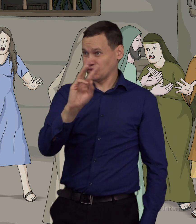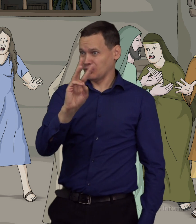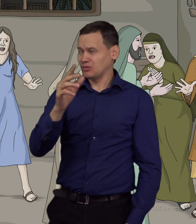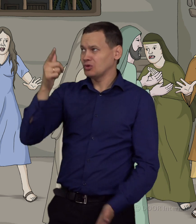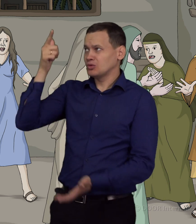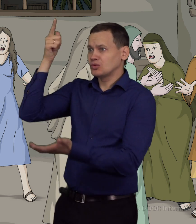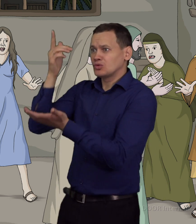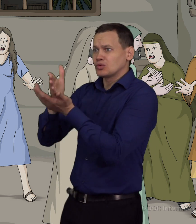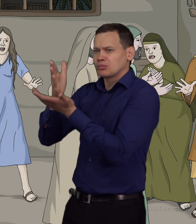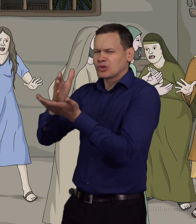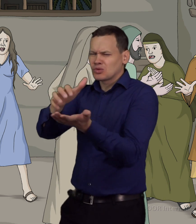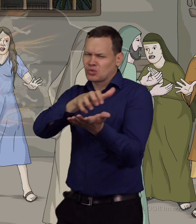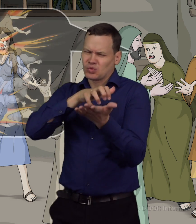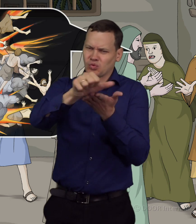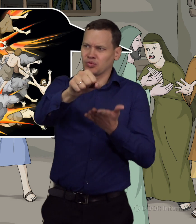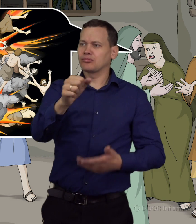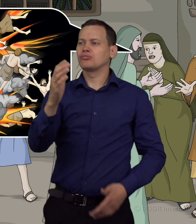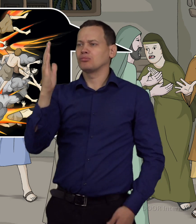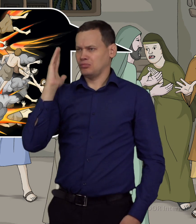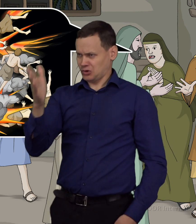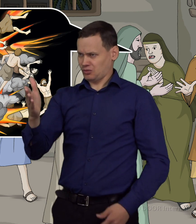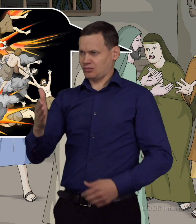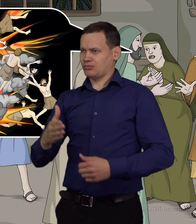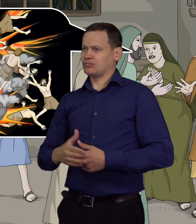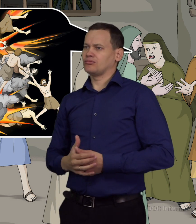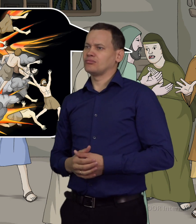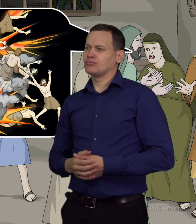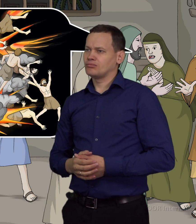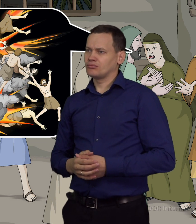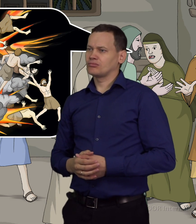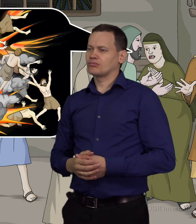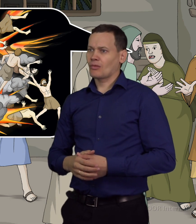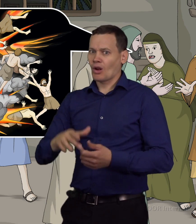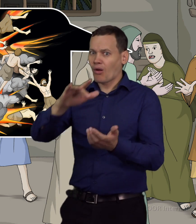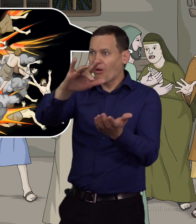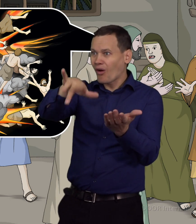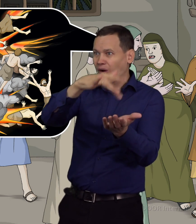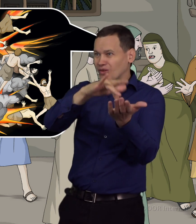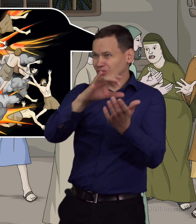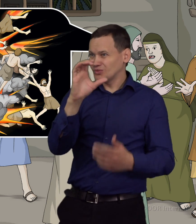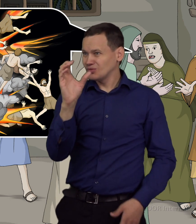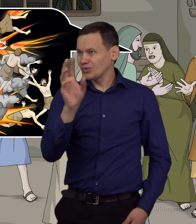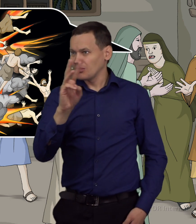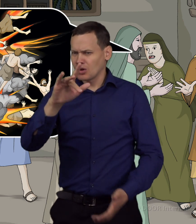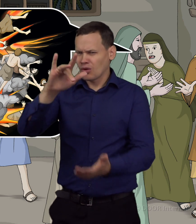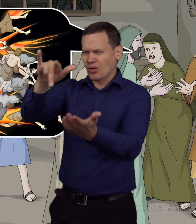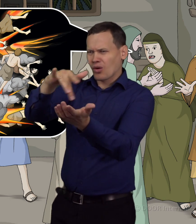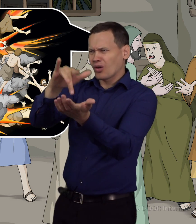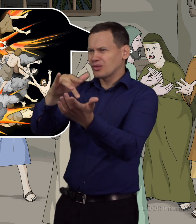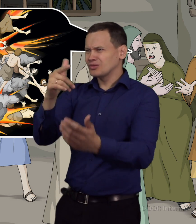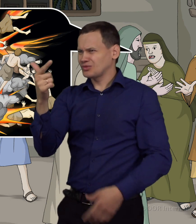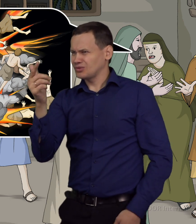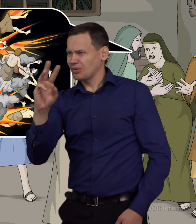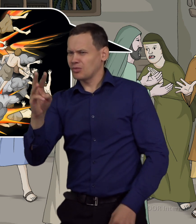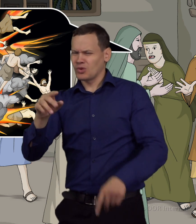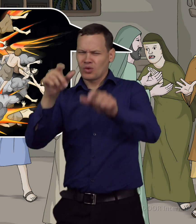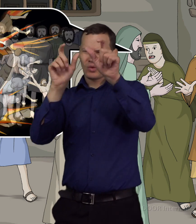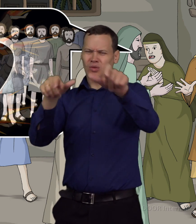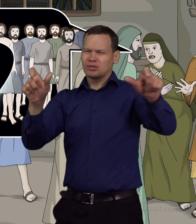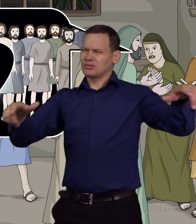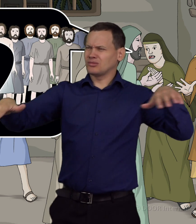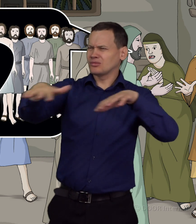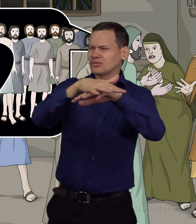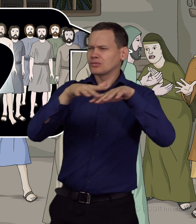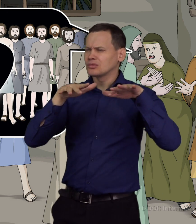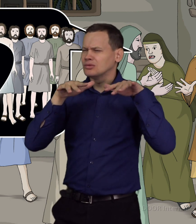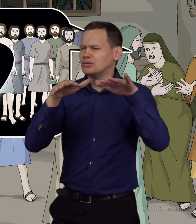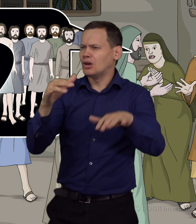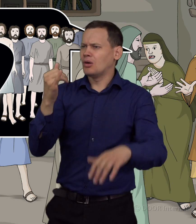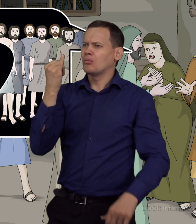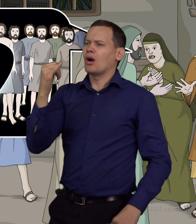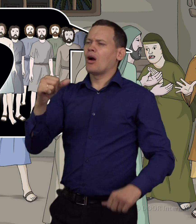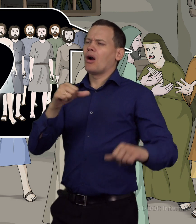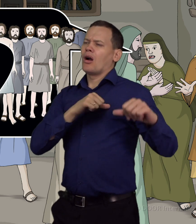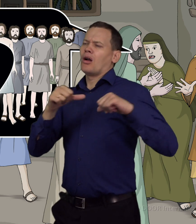Get them out of here, because we are about to destroy this place.